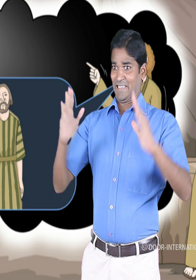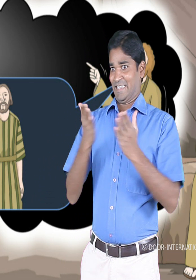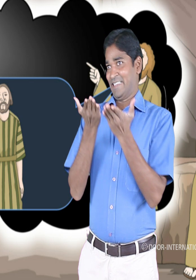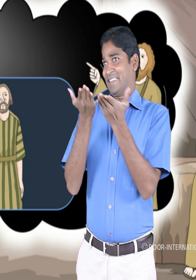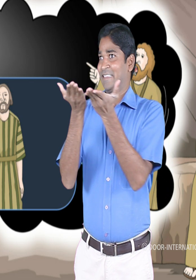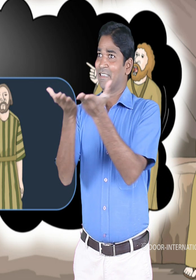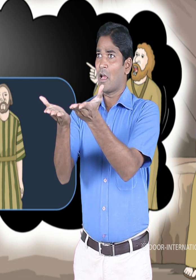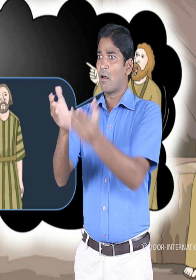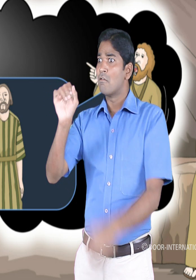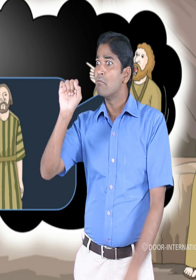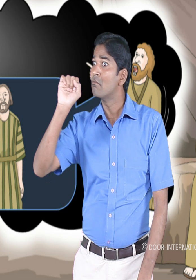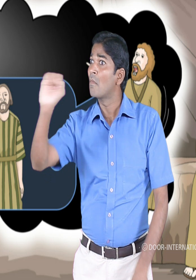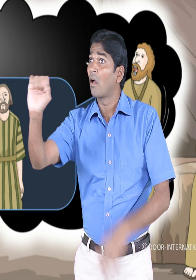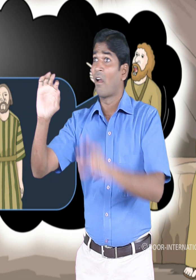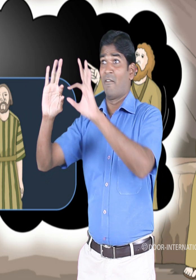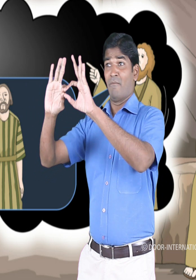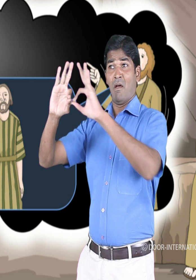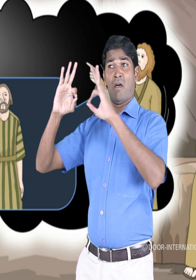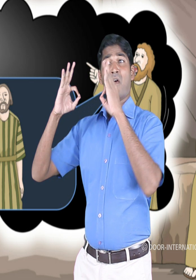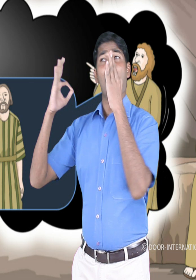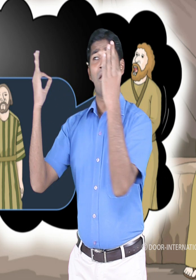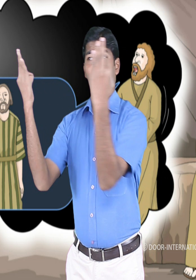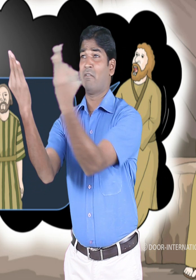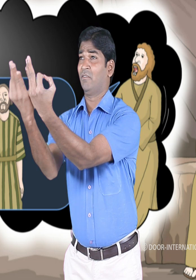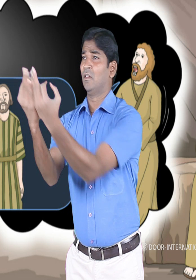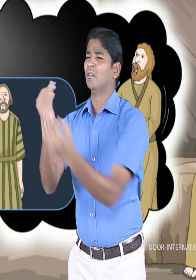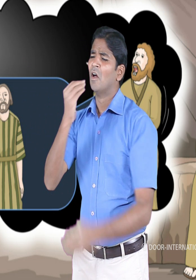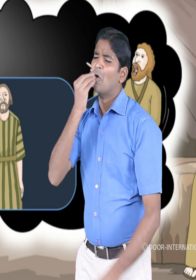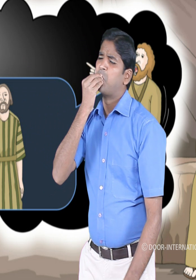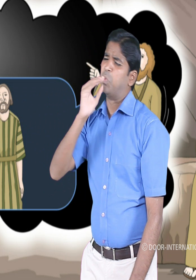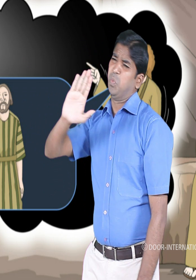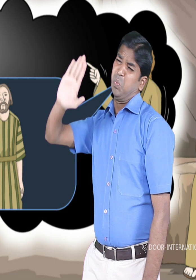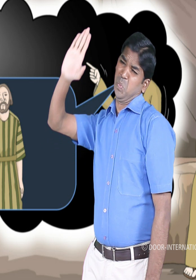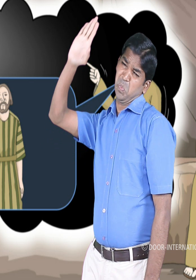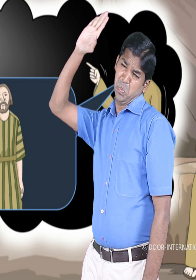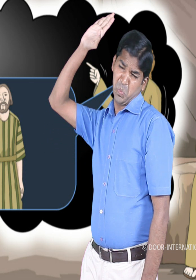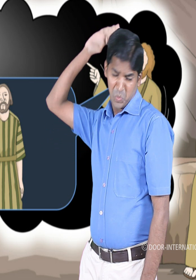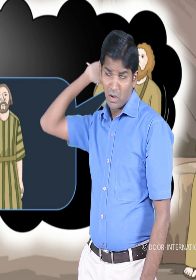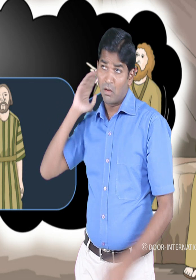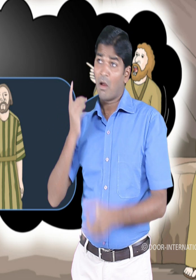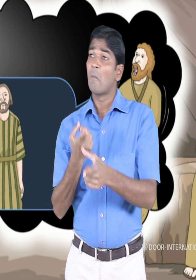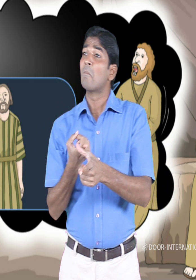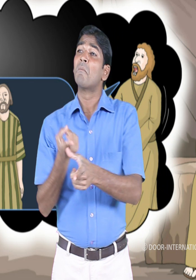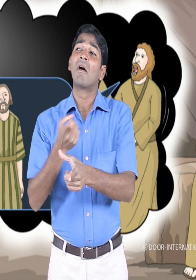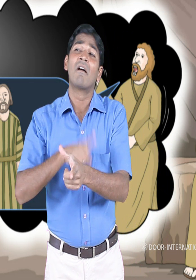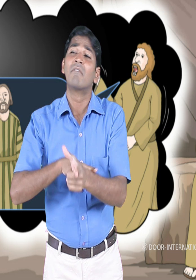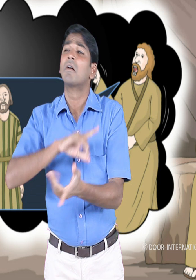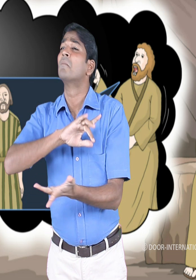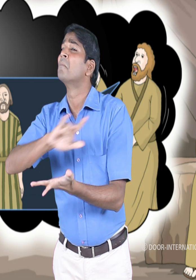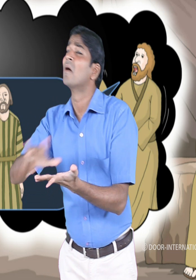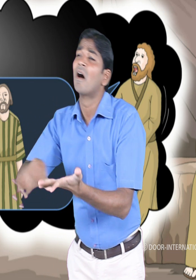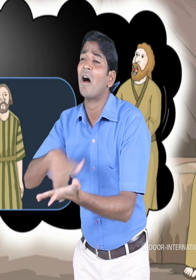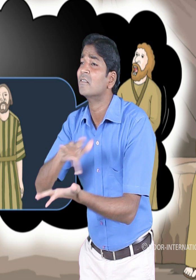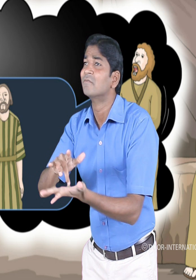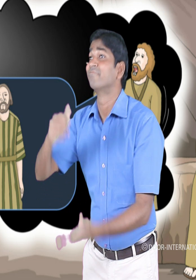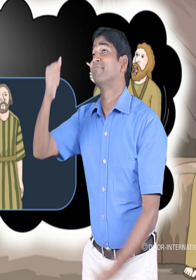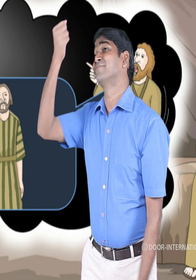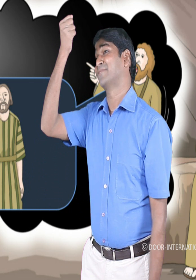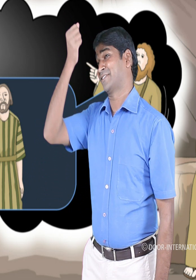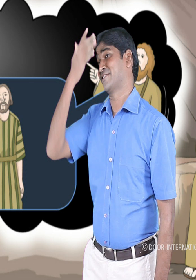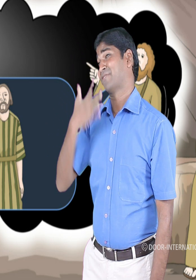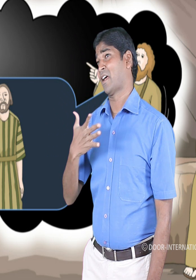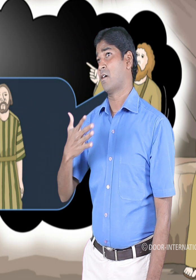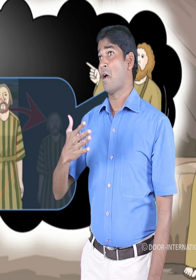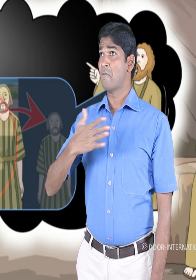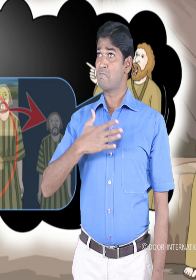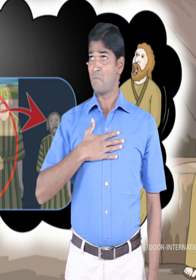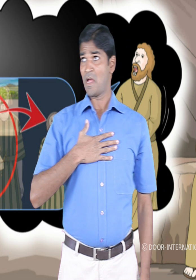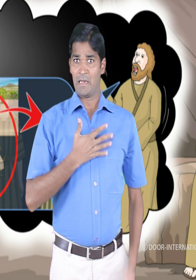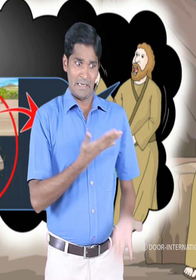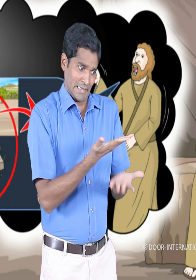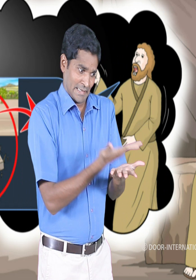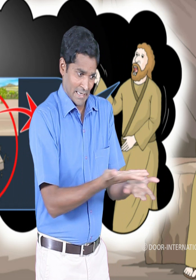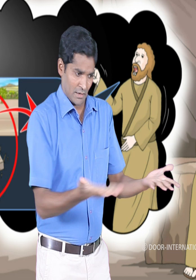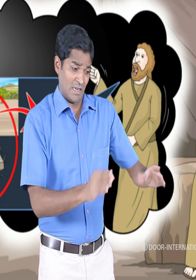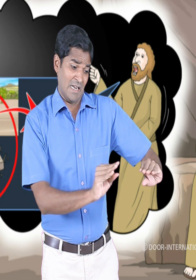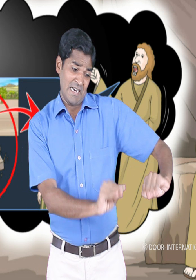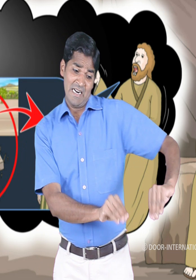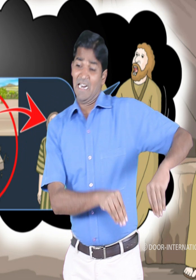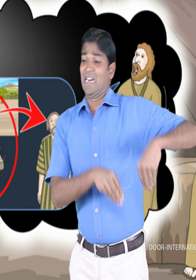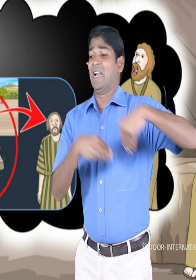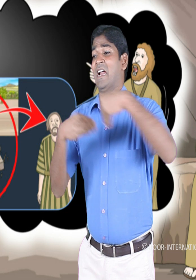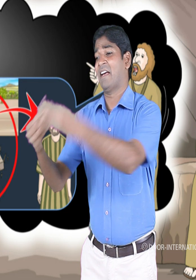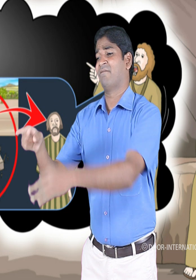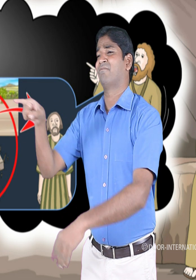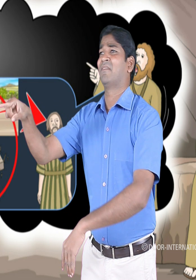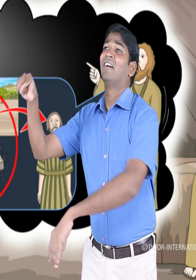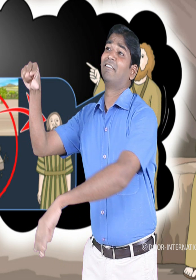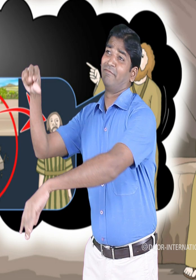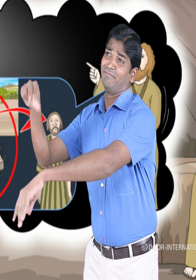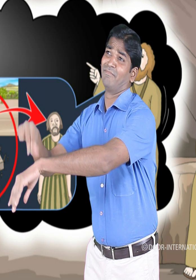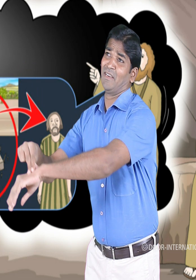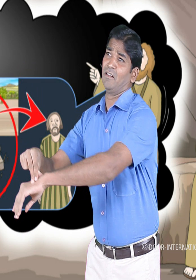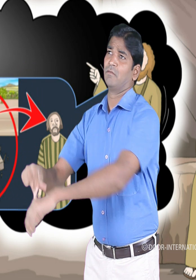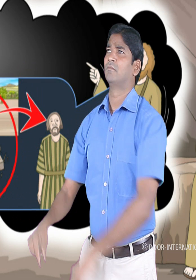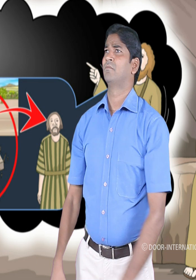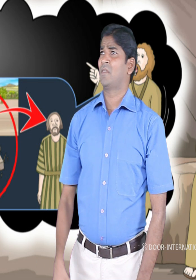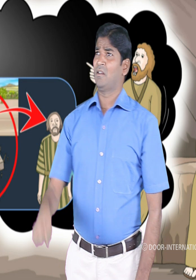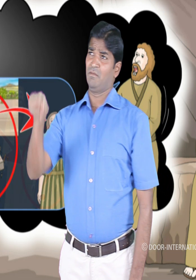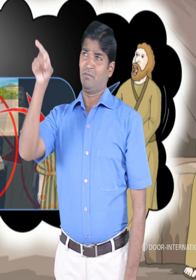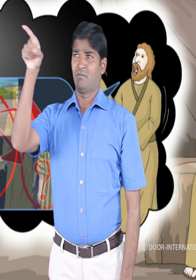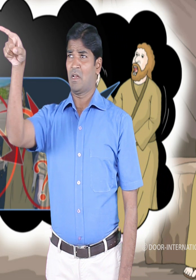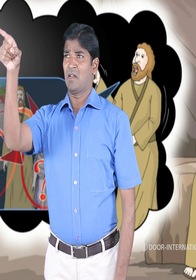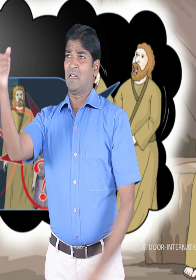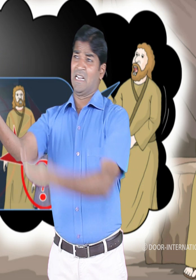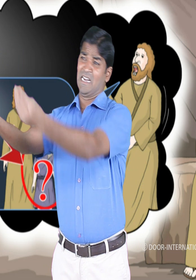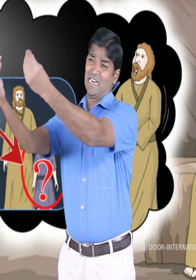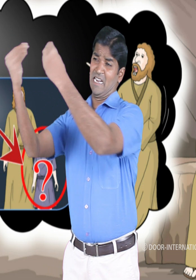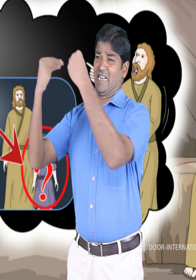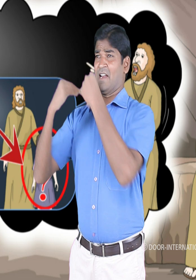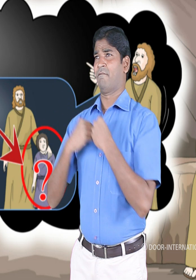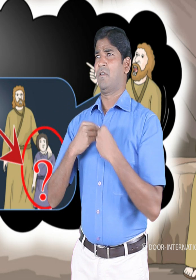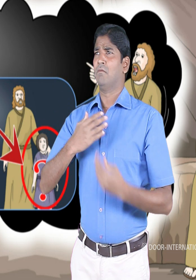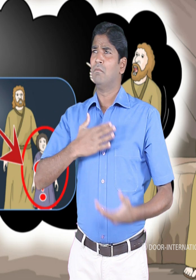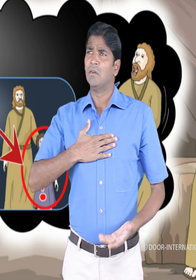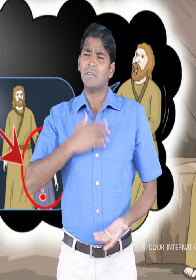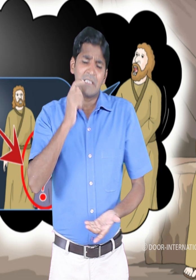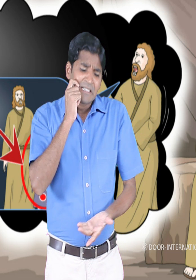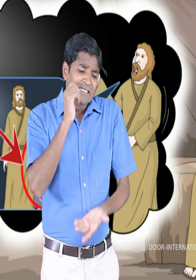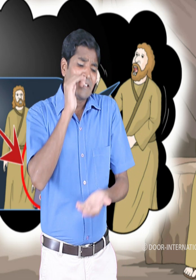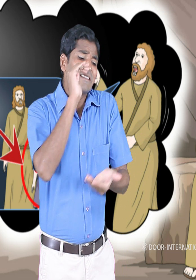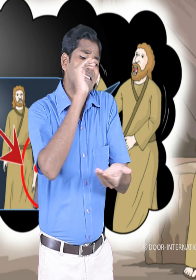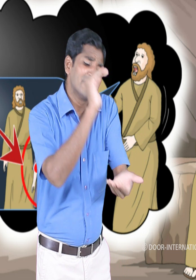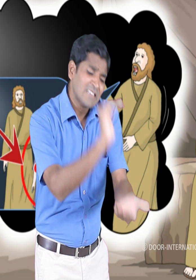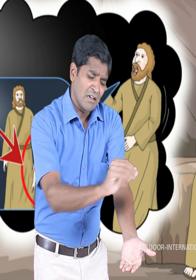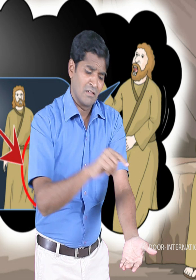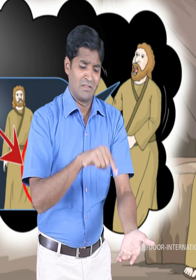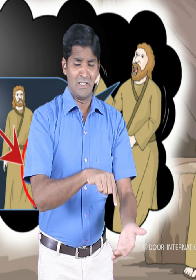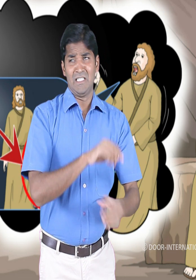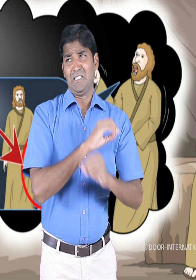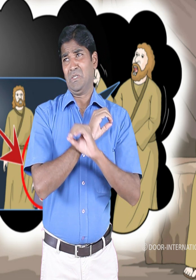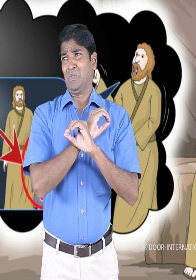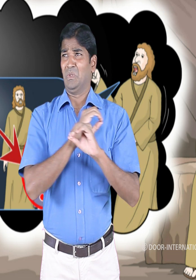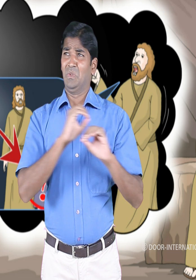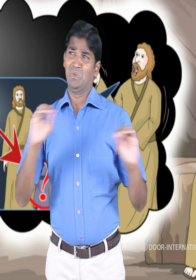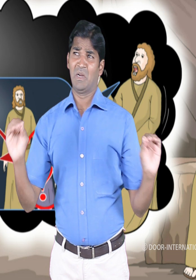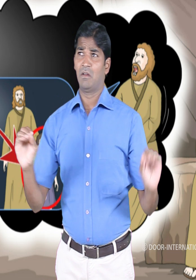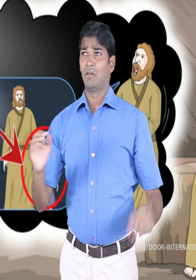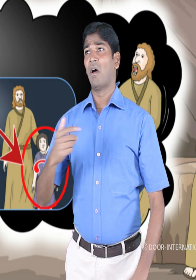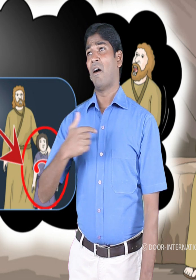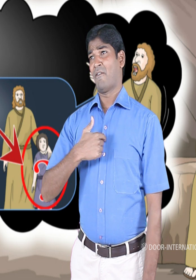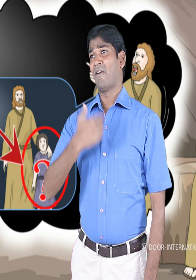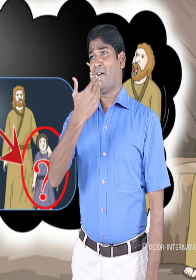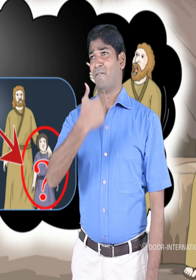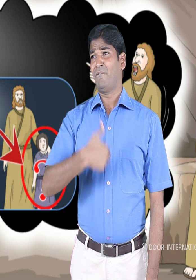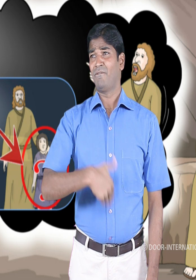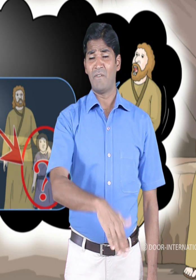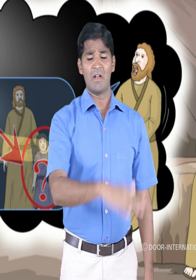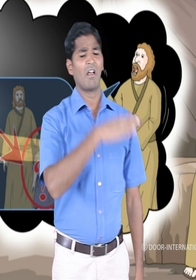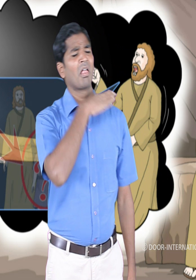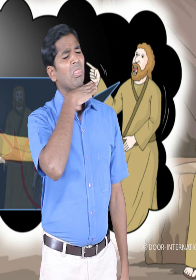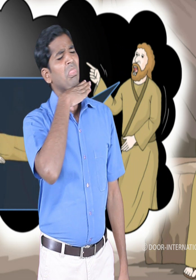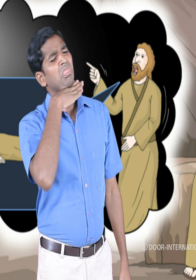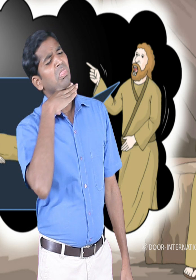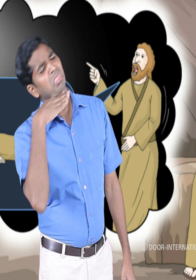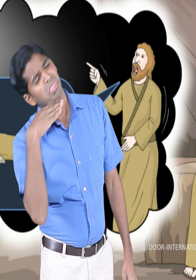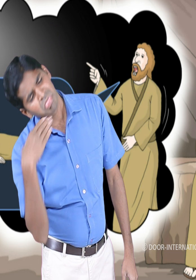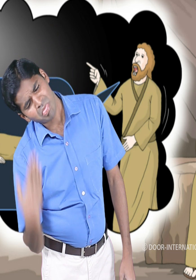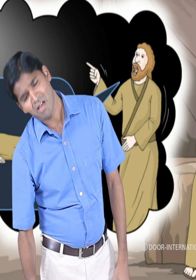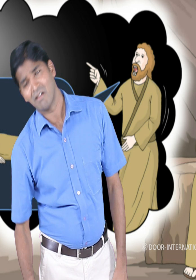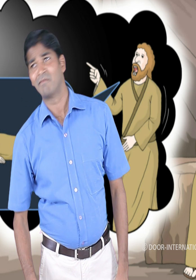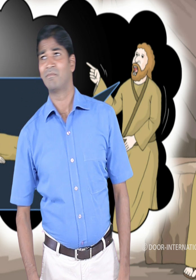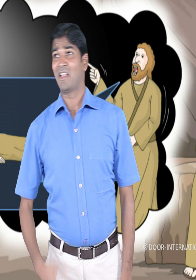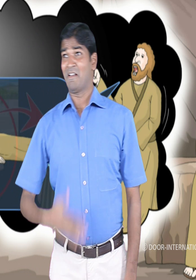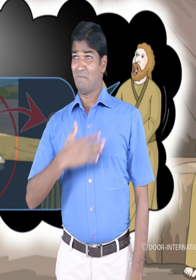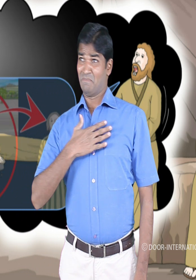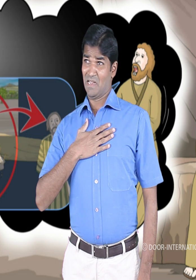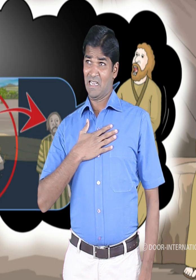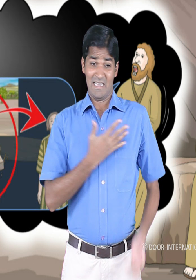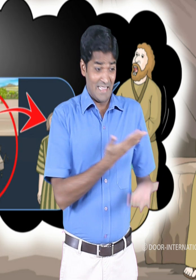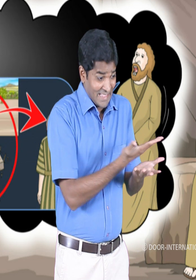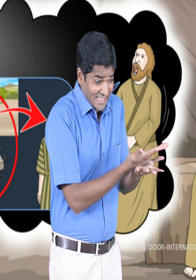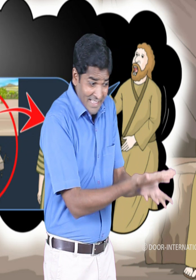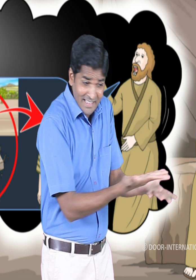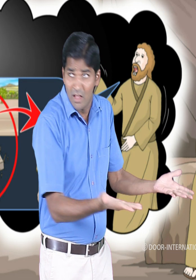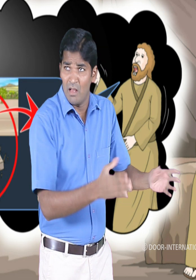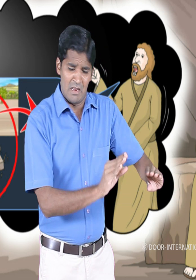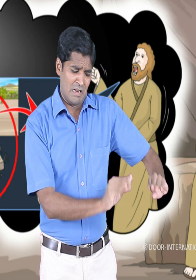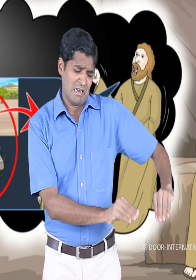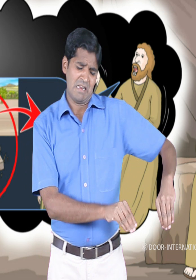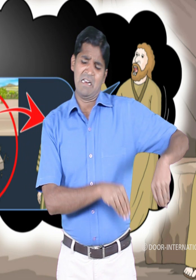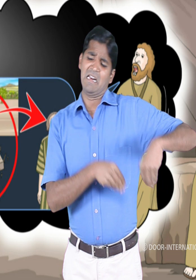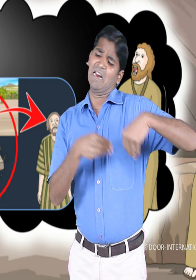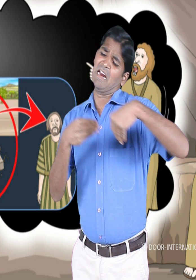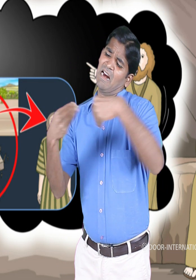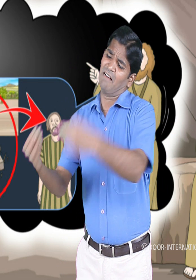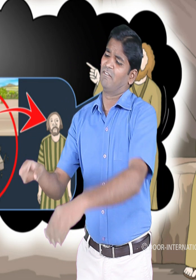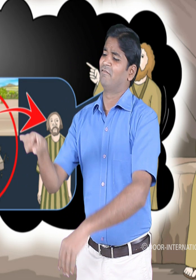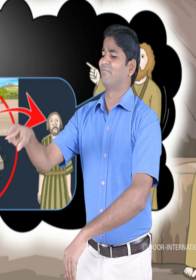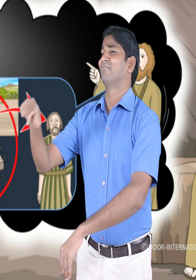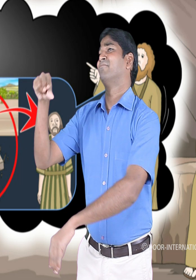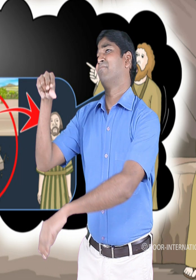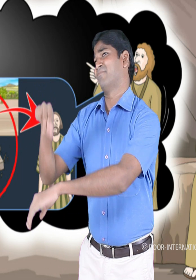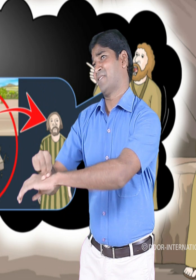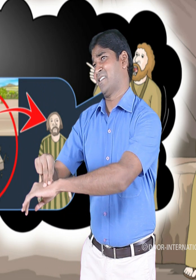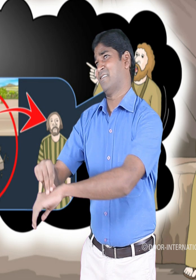Abram continued, “Behold, You have given me no offspring, so a servant in my household will be my heir.”